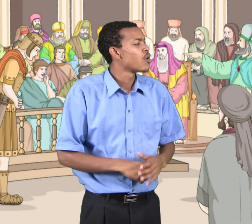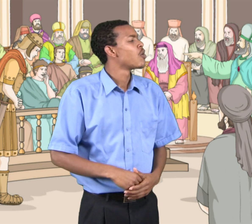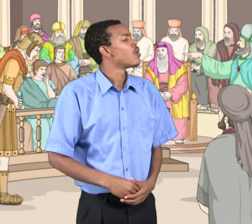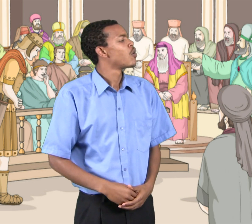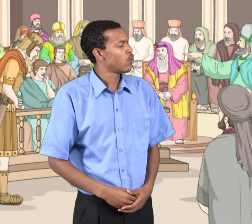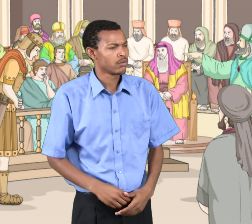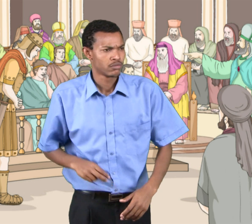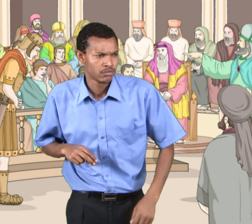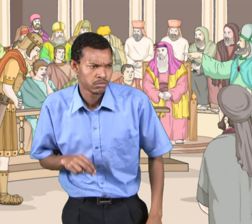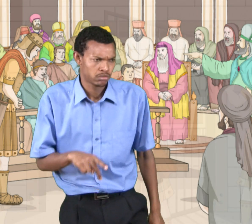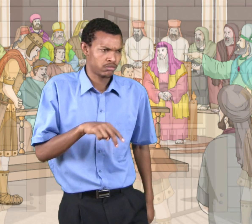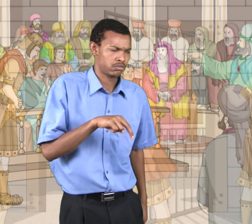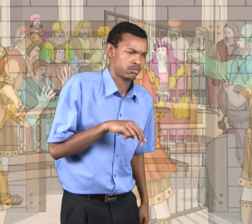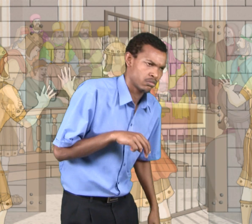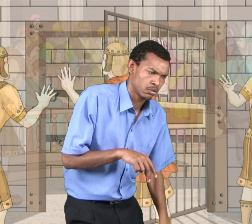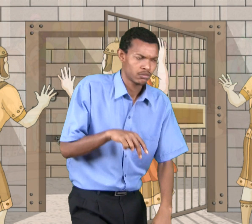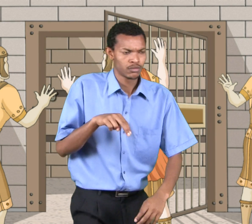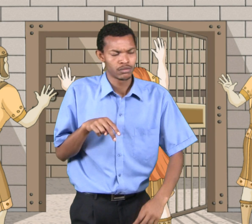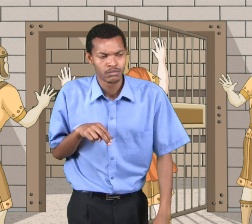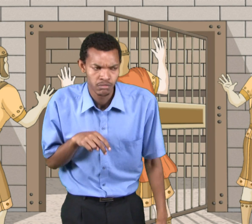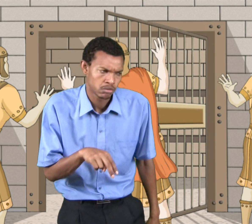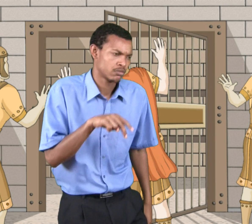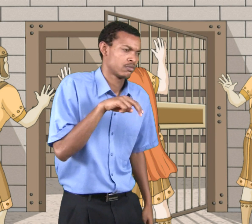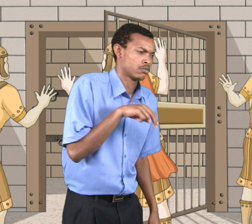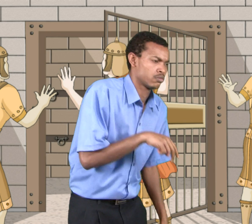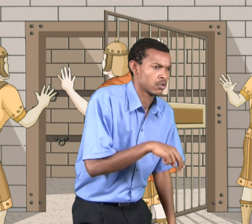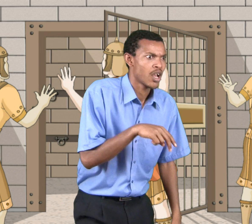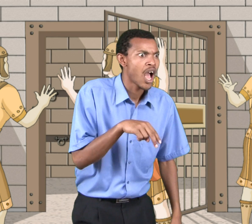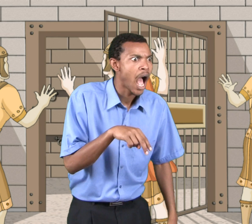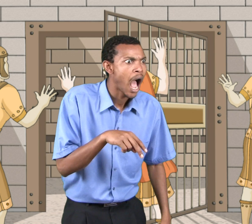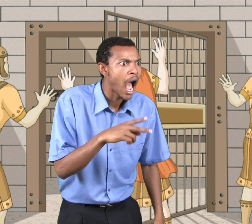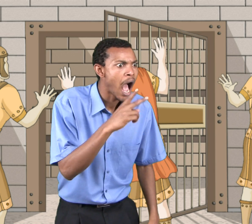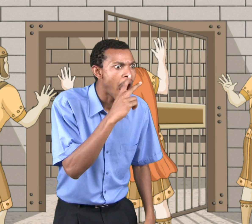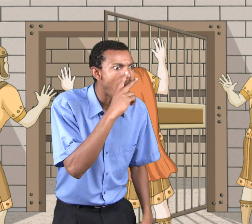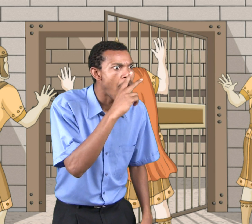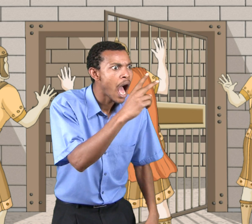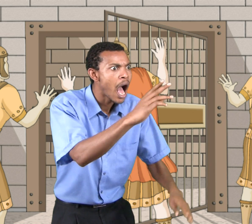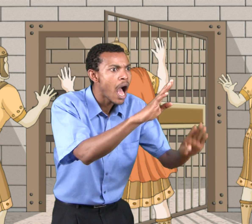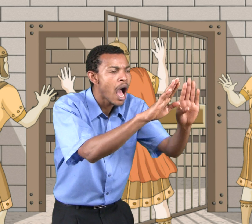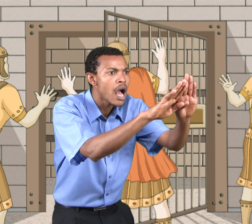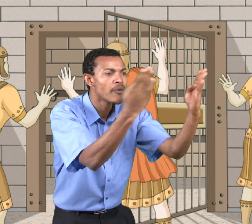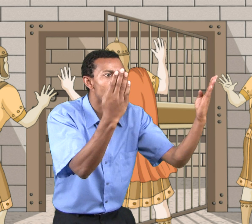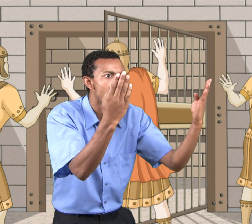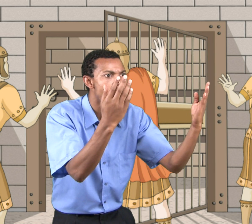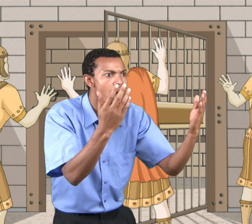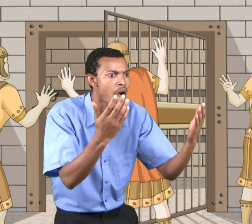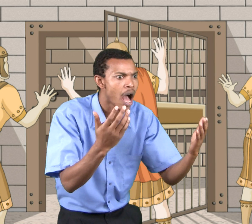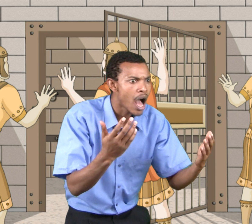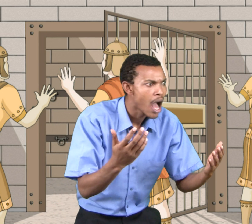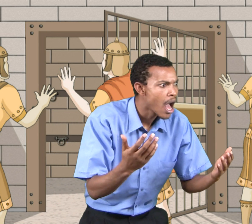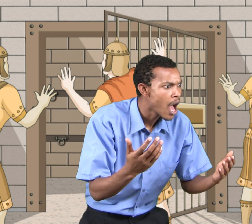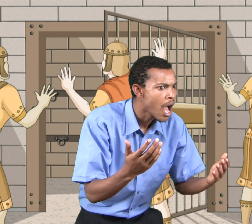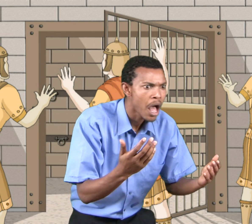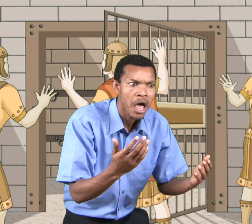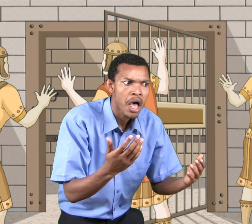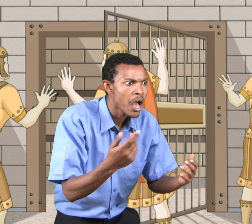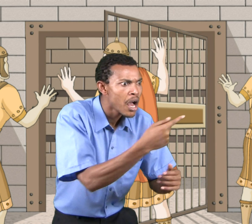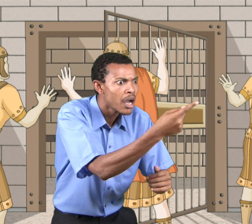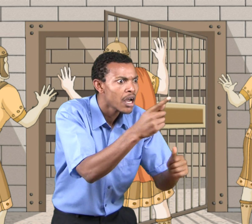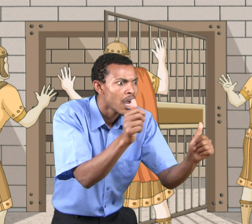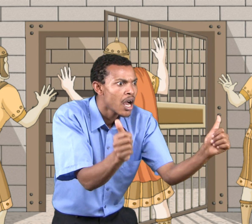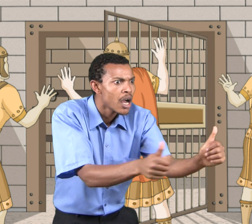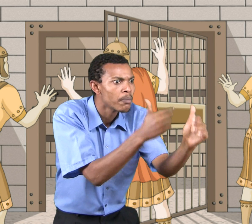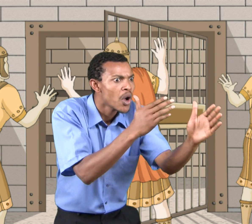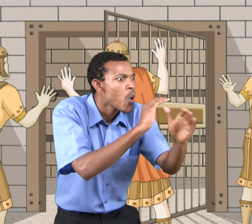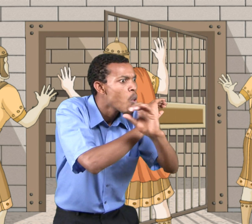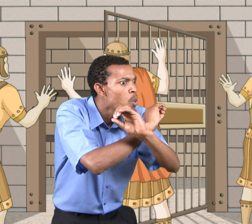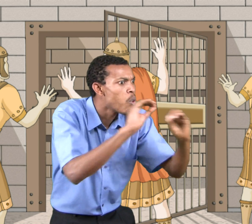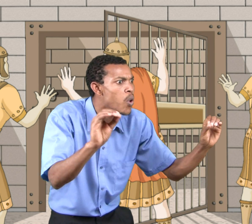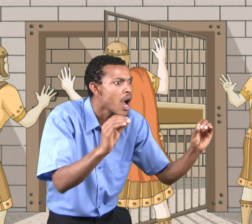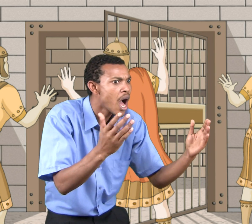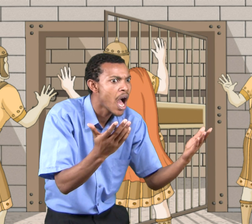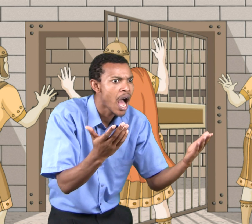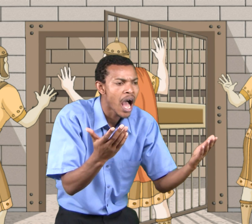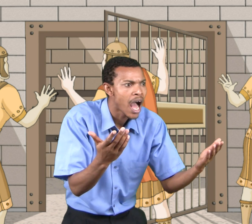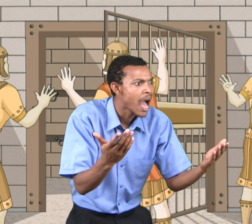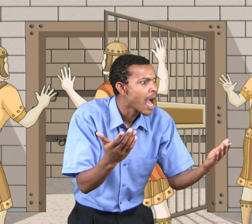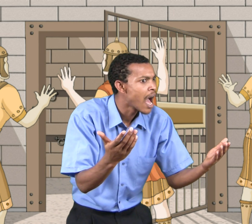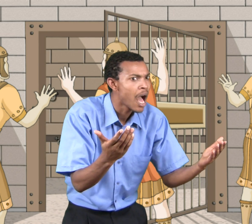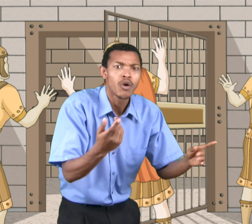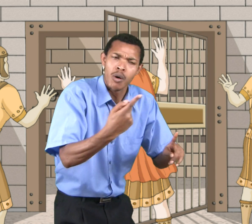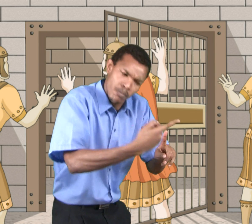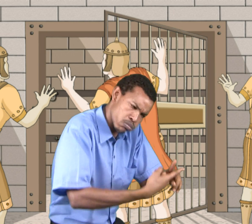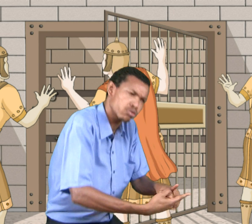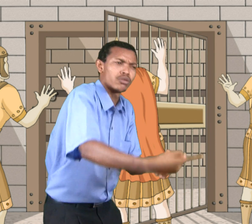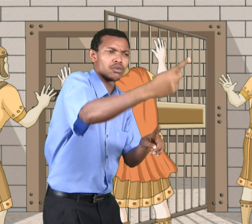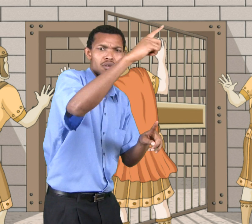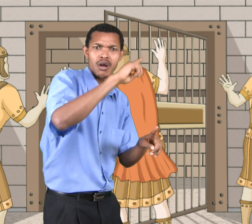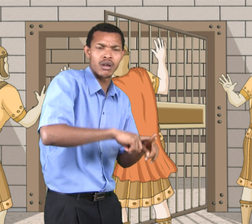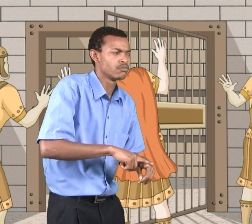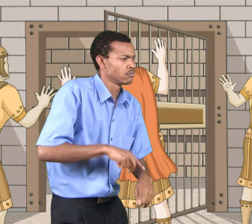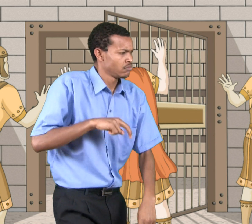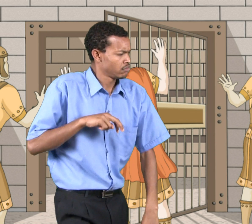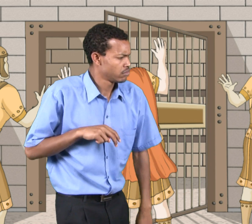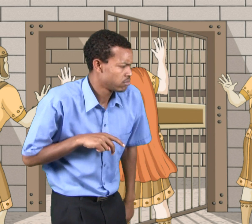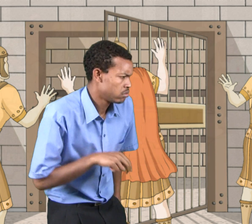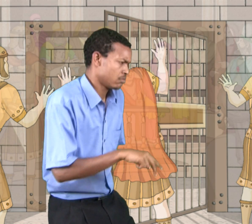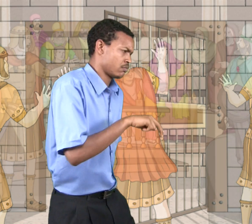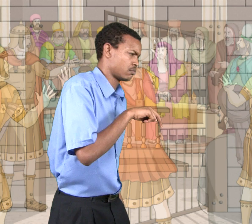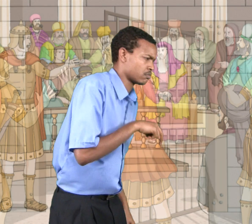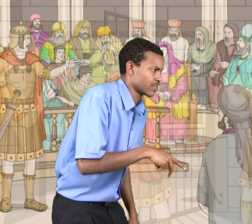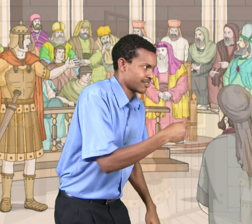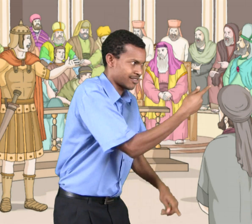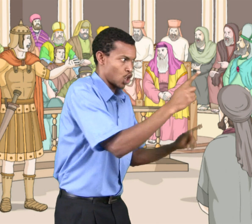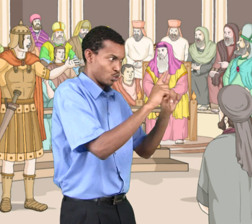But on arriving at the jail, the officers did not find them there.